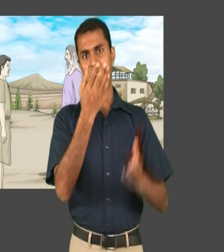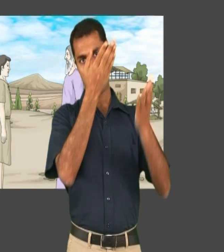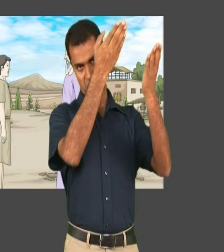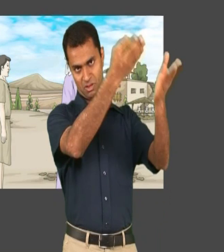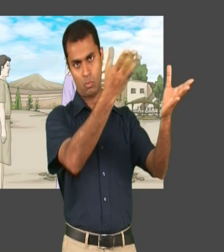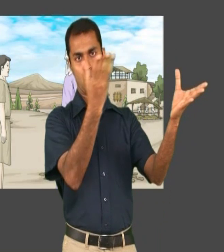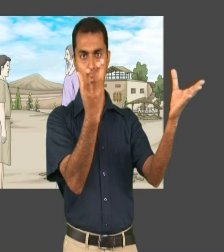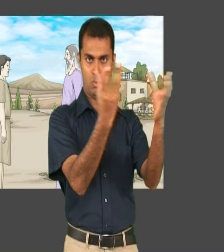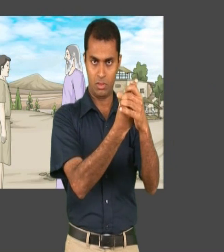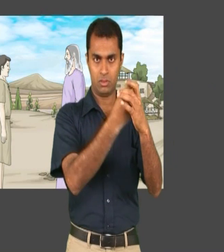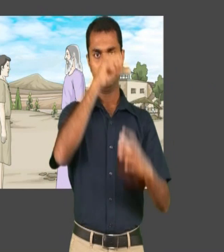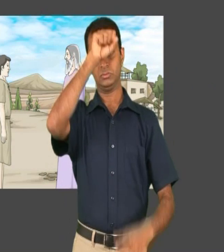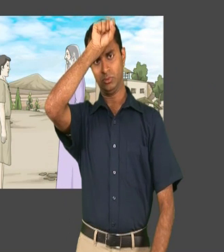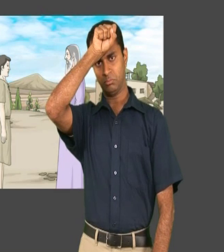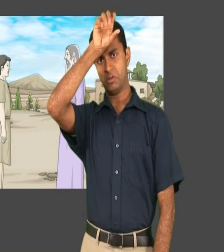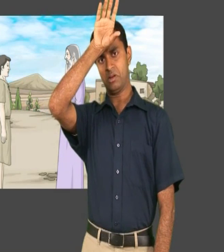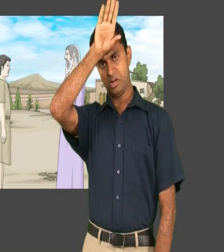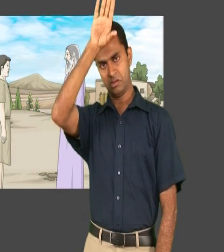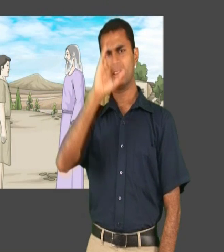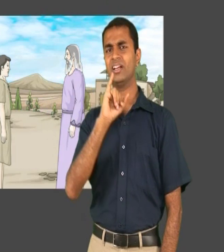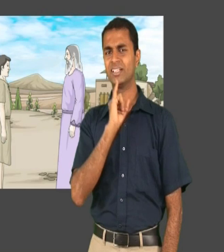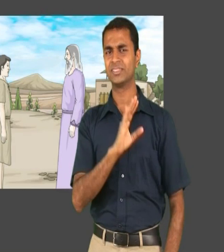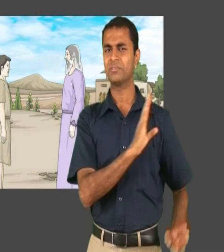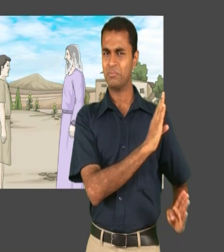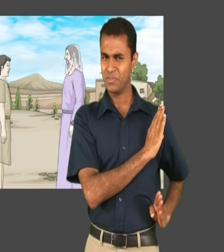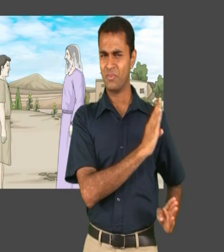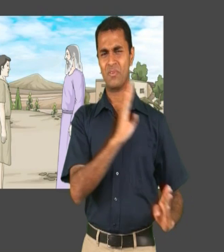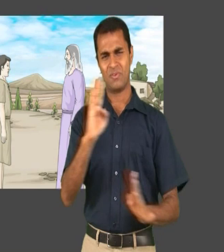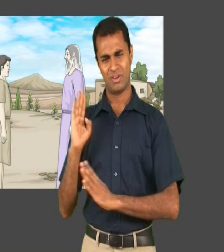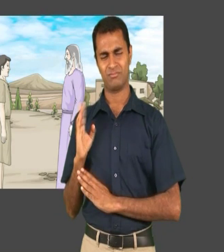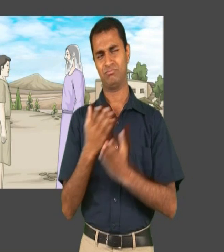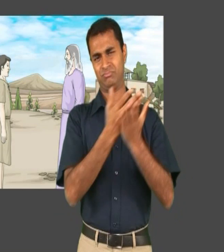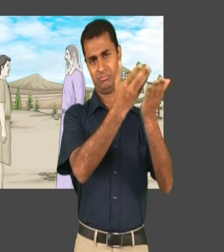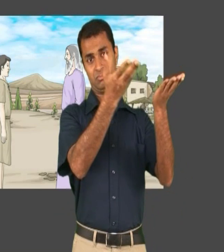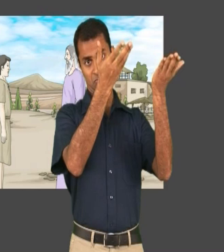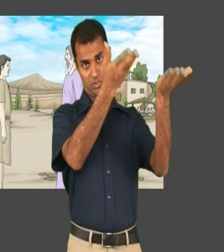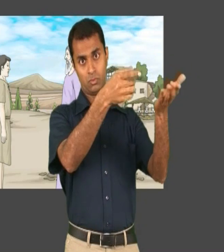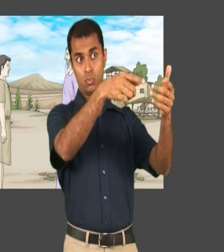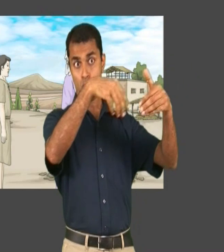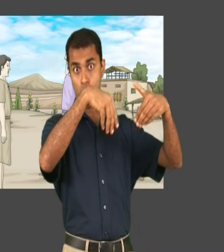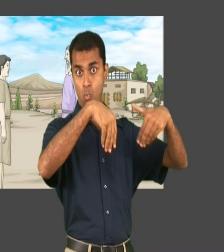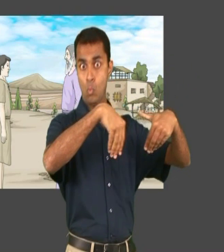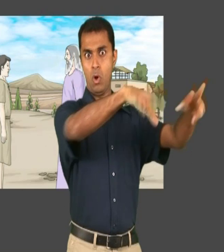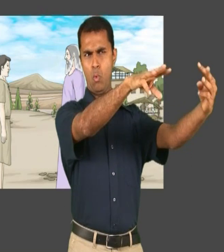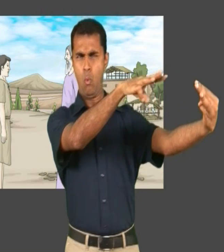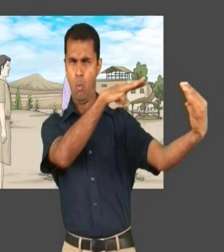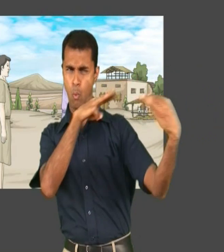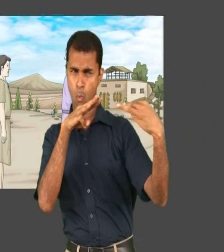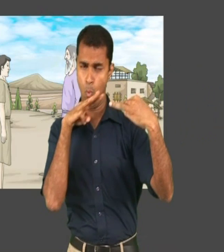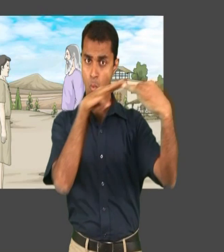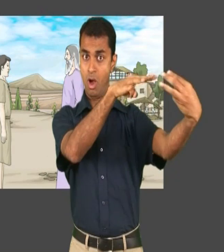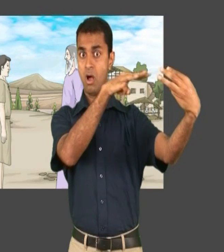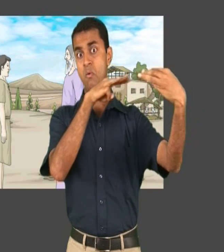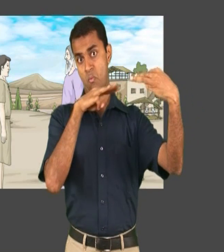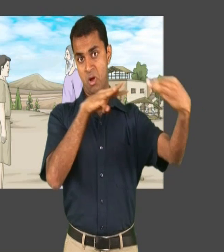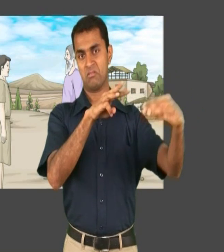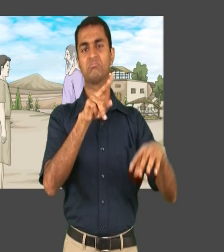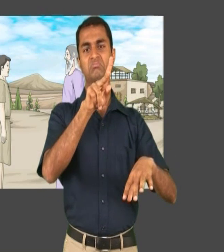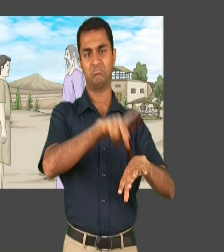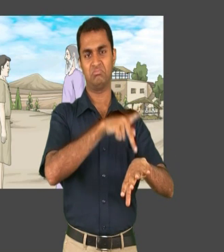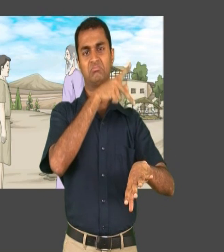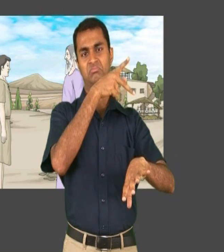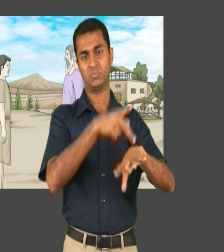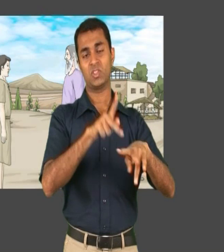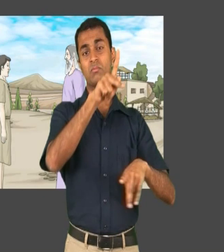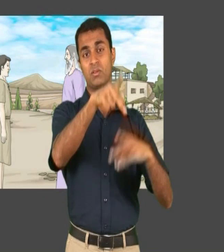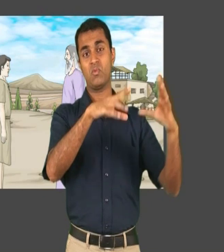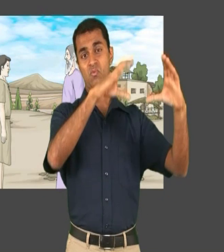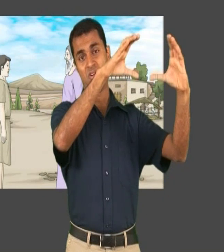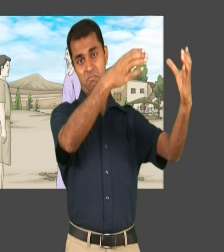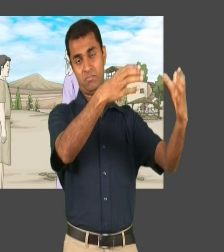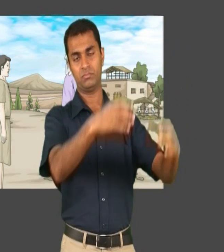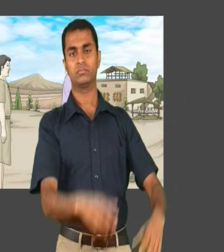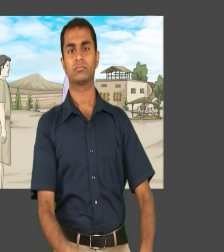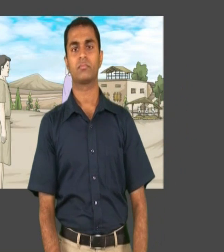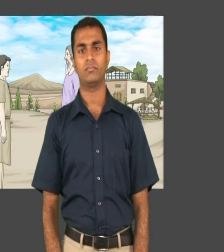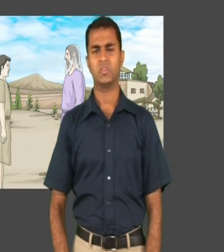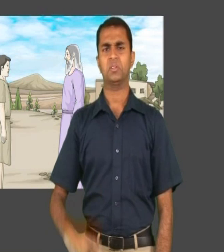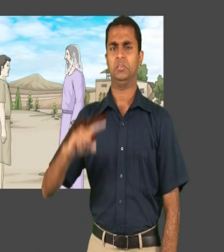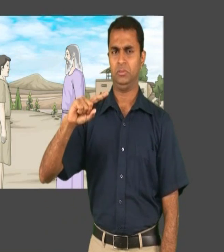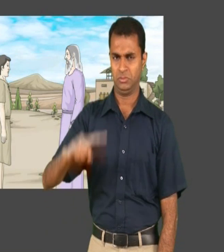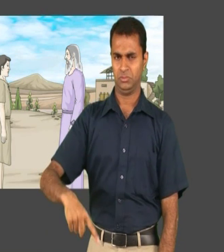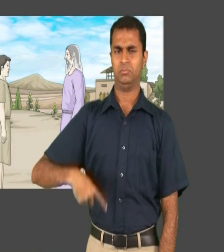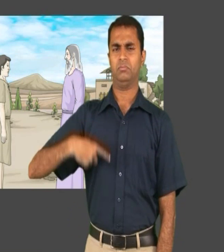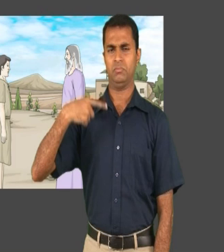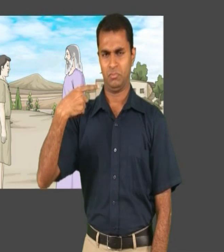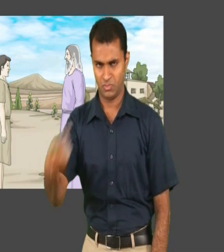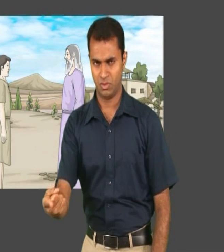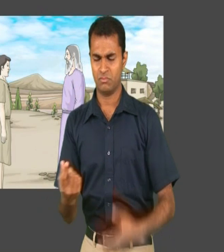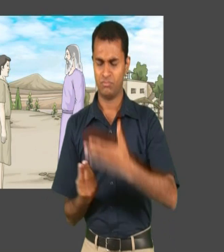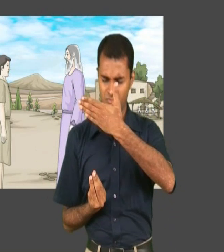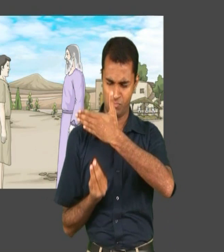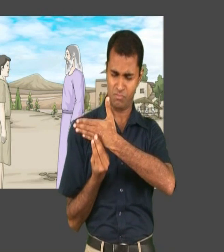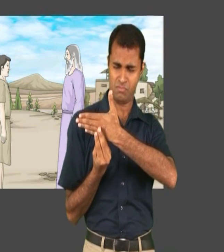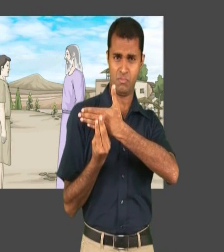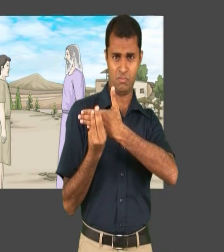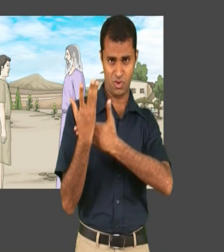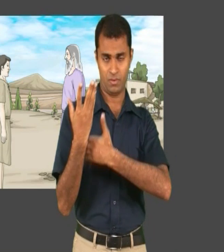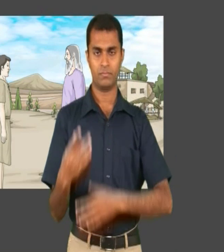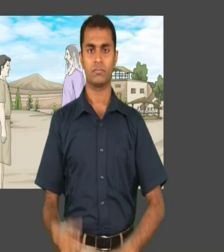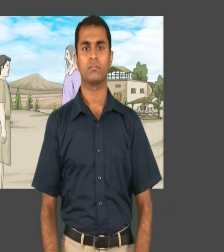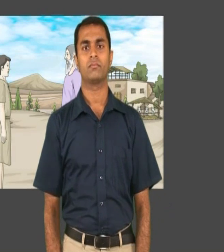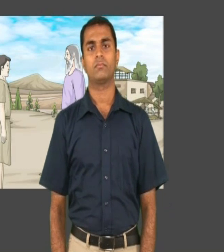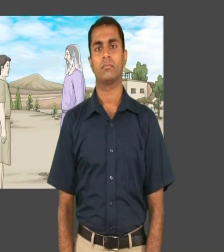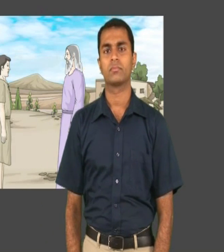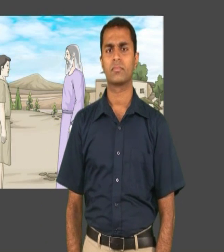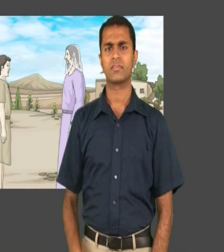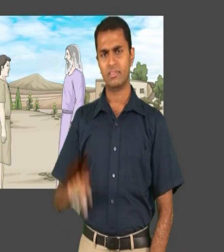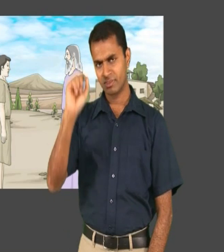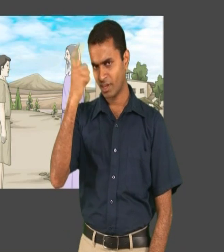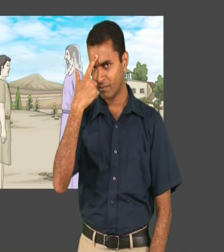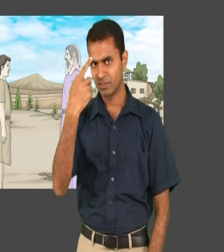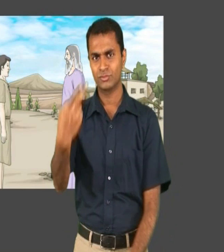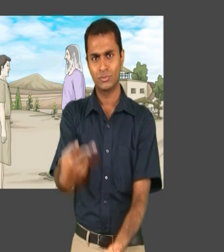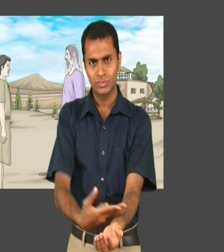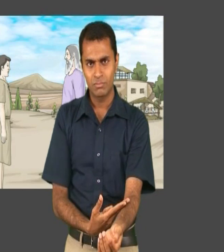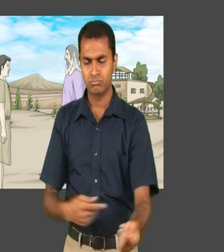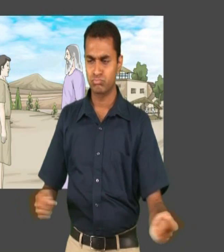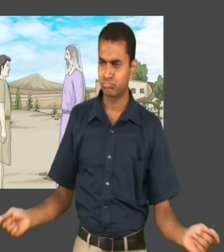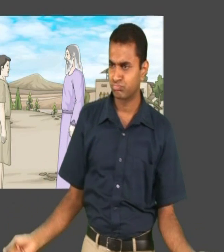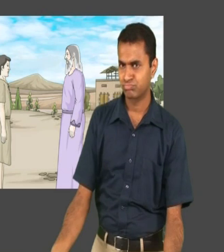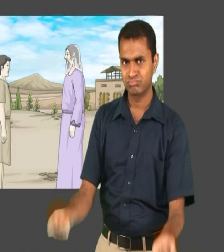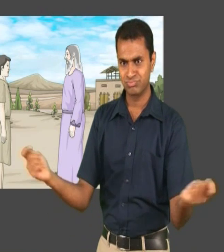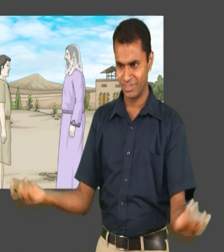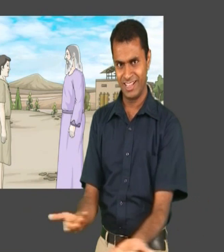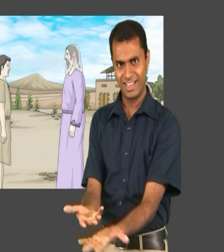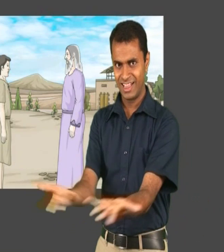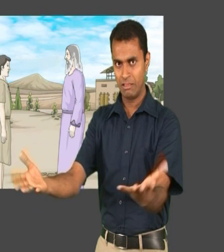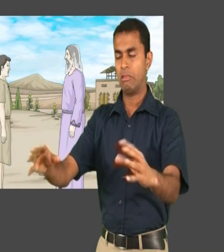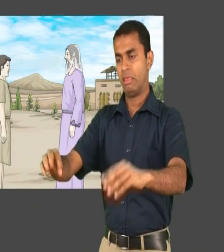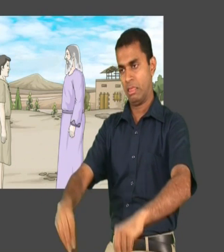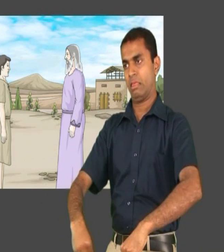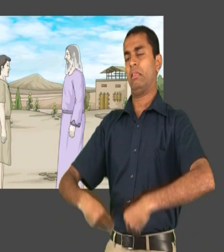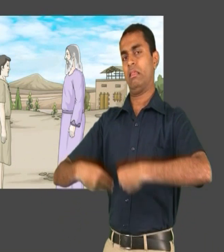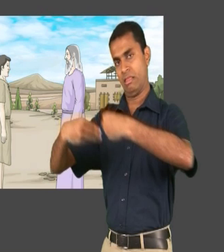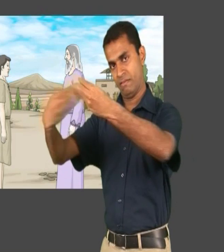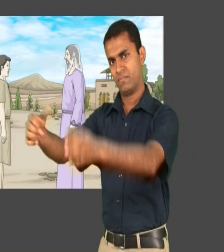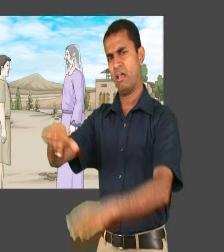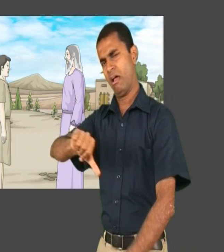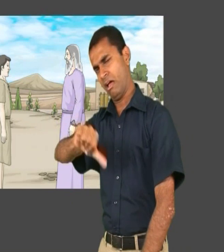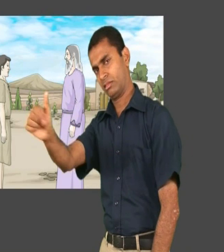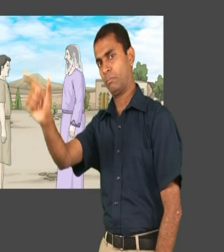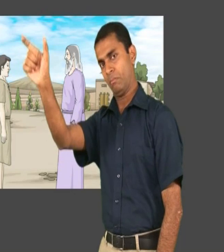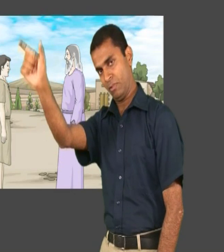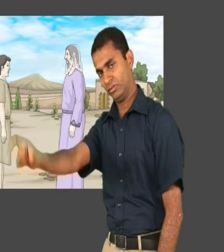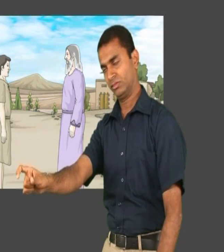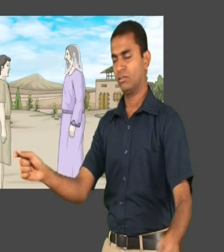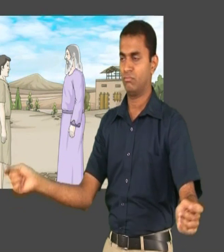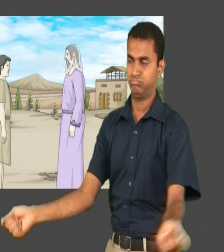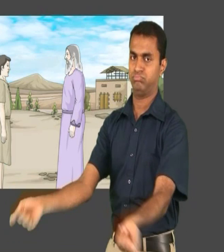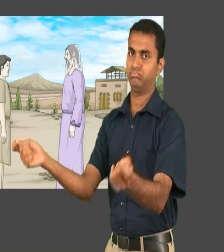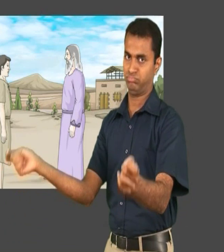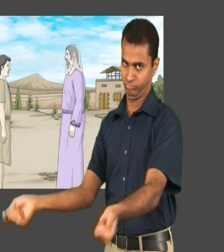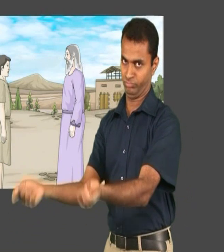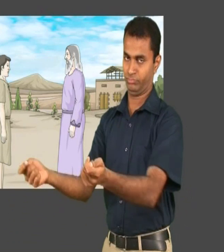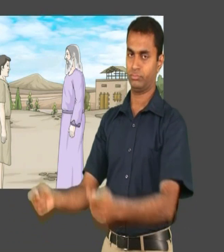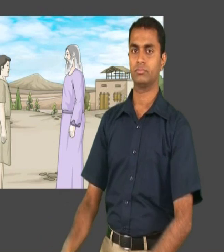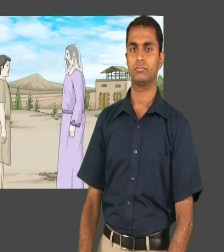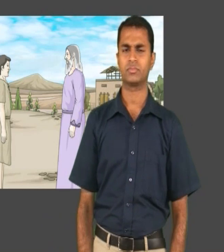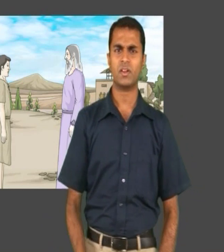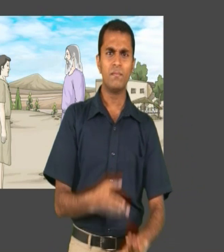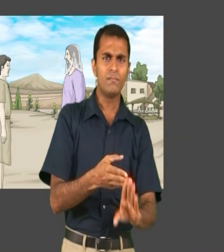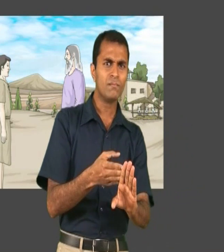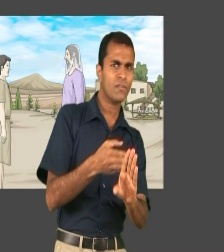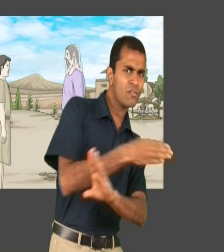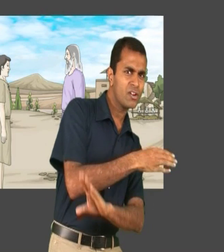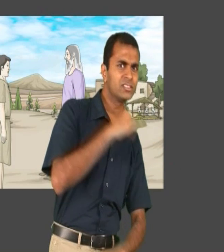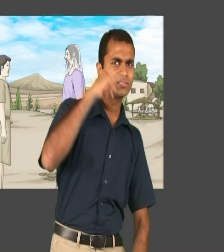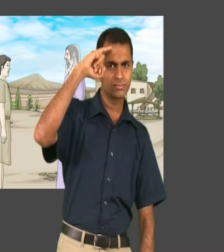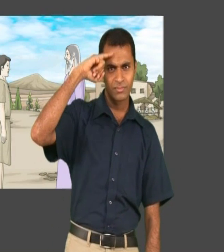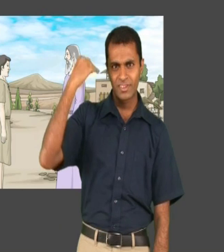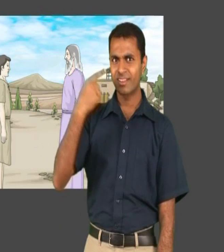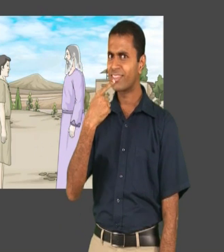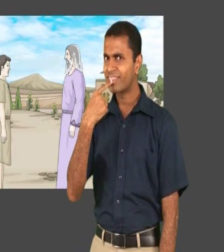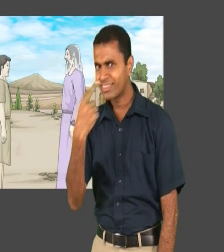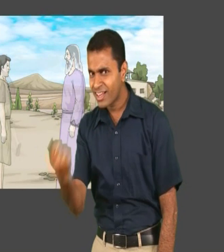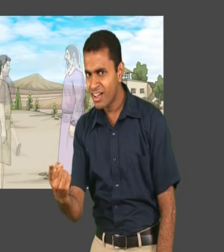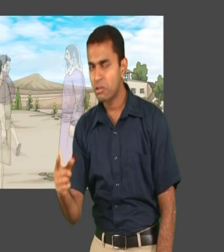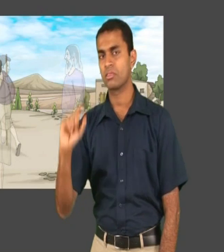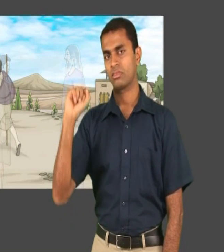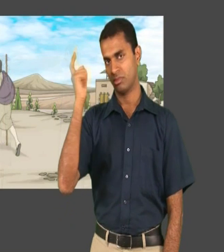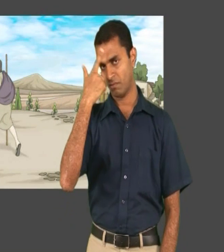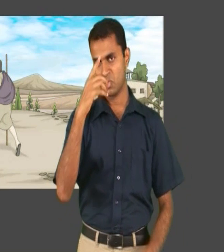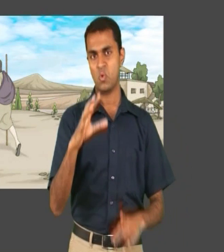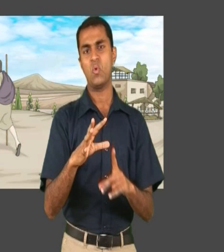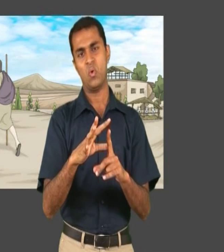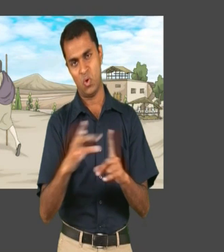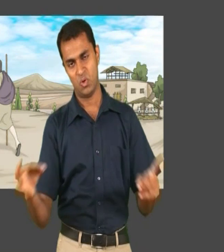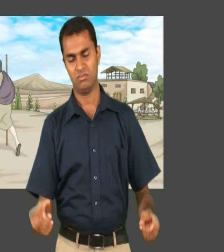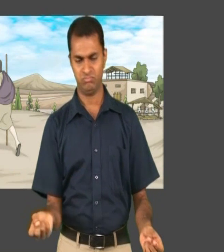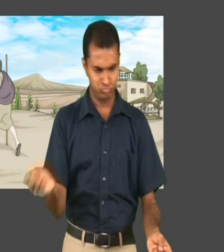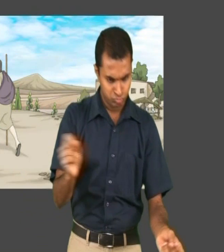They are with Saul and all the men of Israel in the Valley of Elah, fighting against the Philistines.”